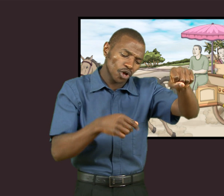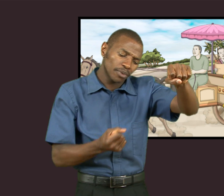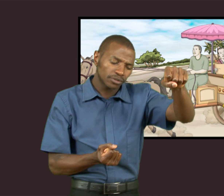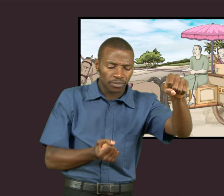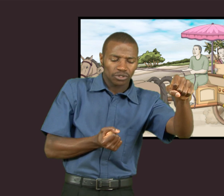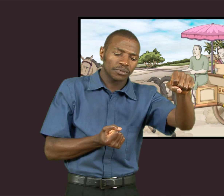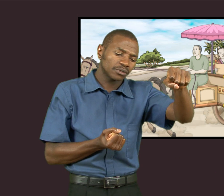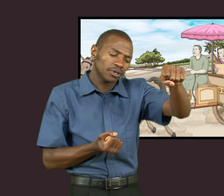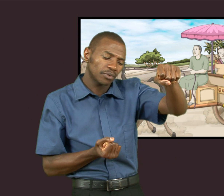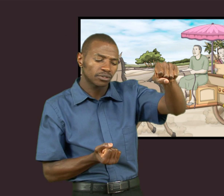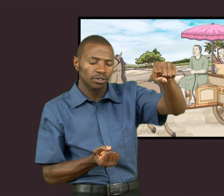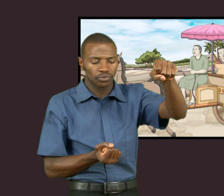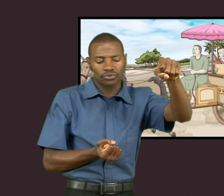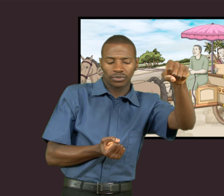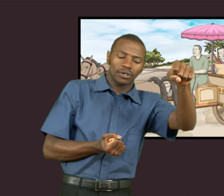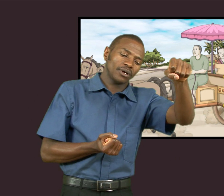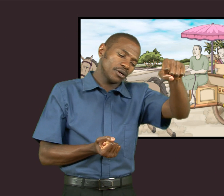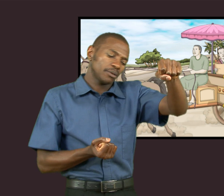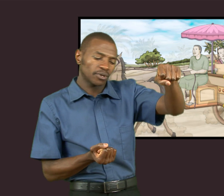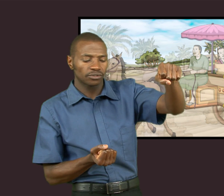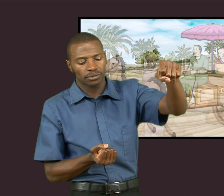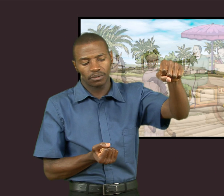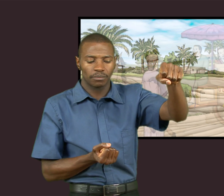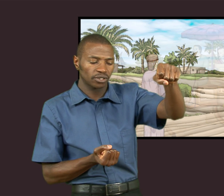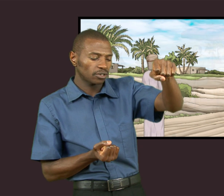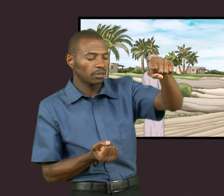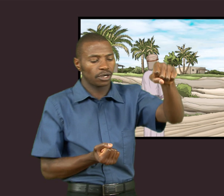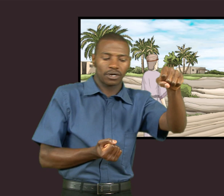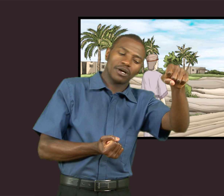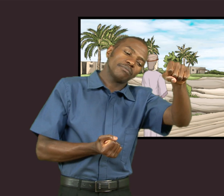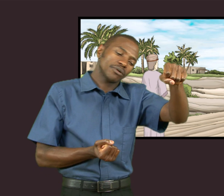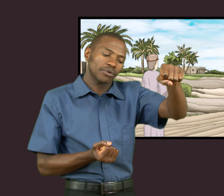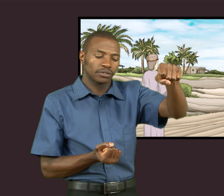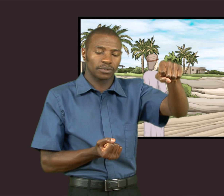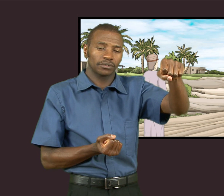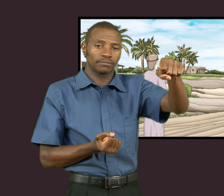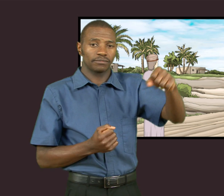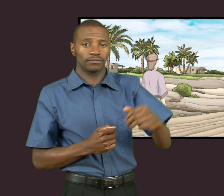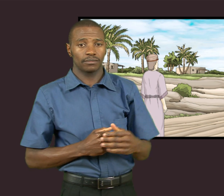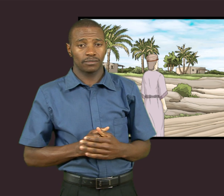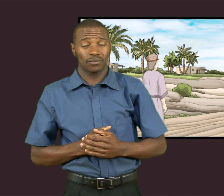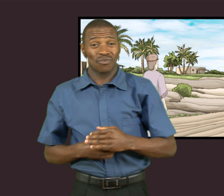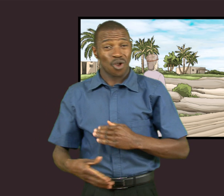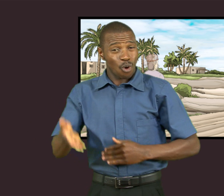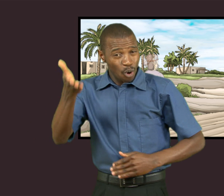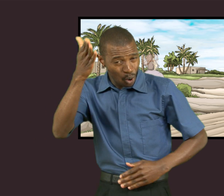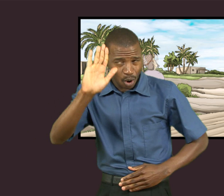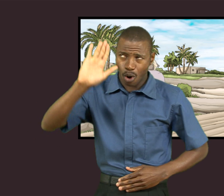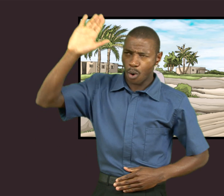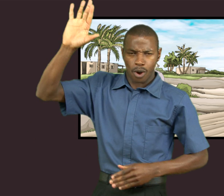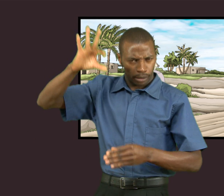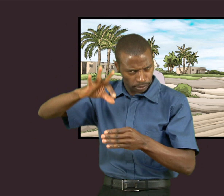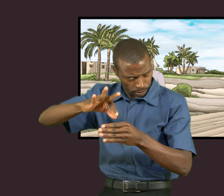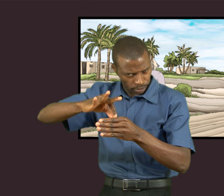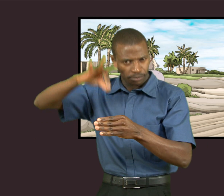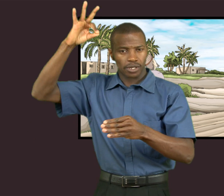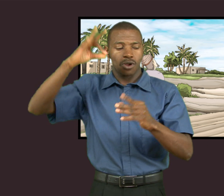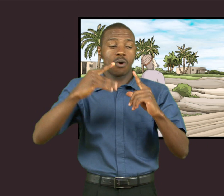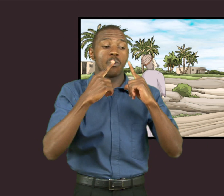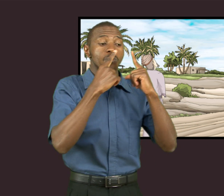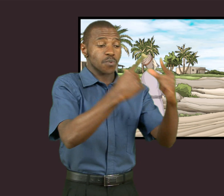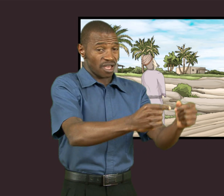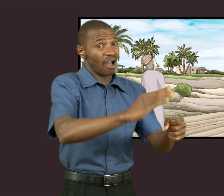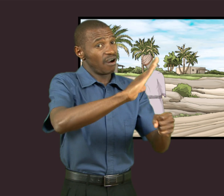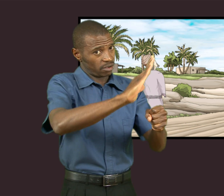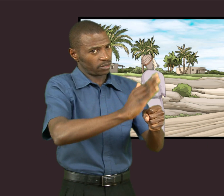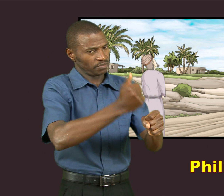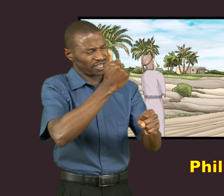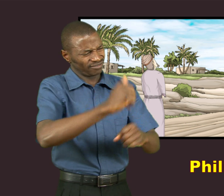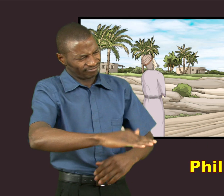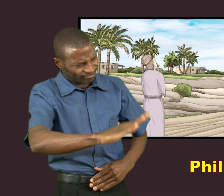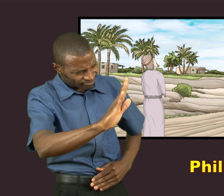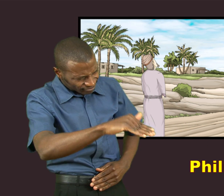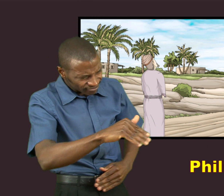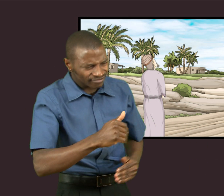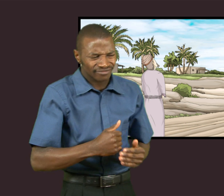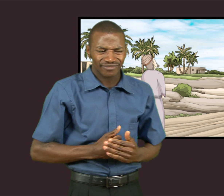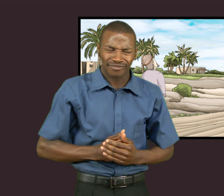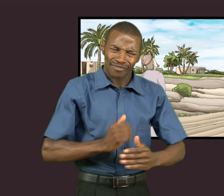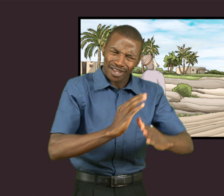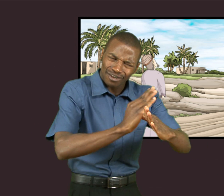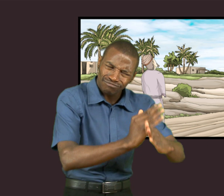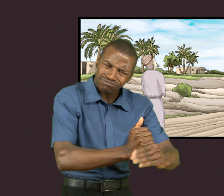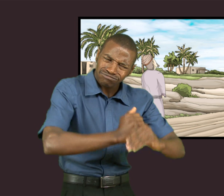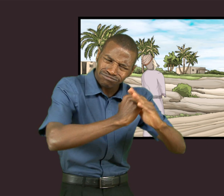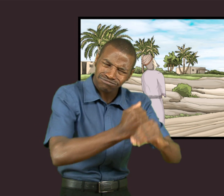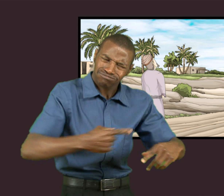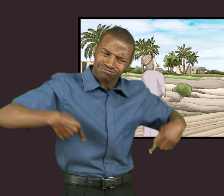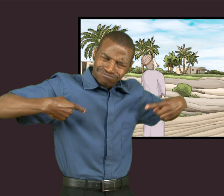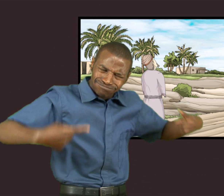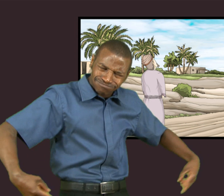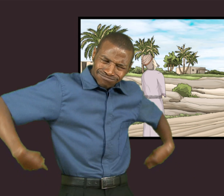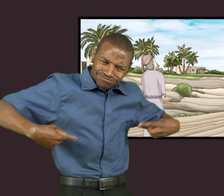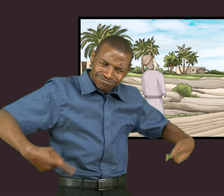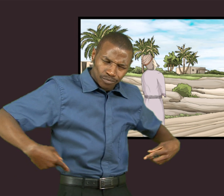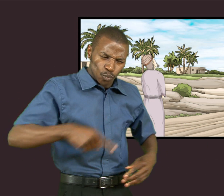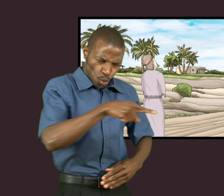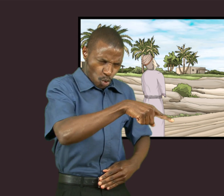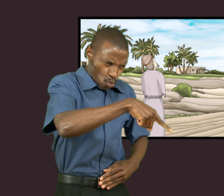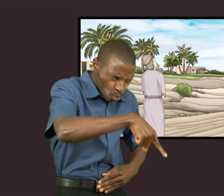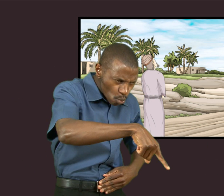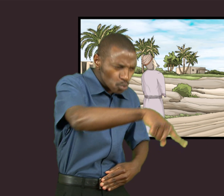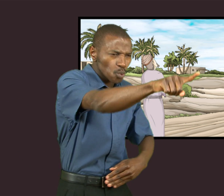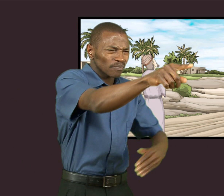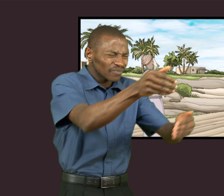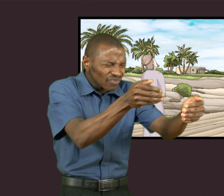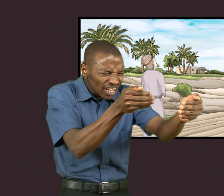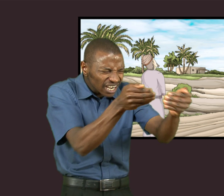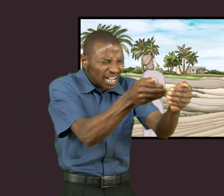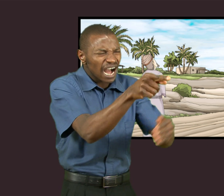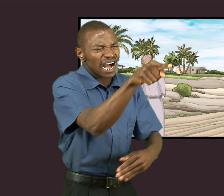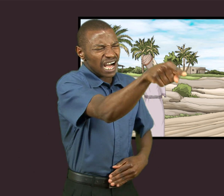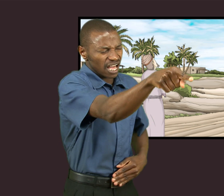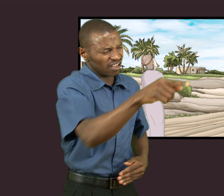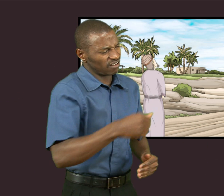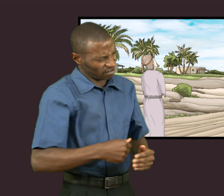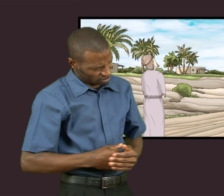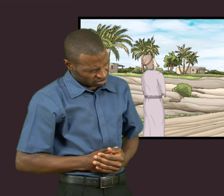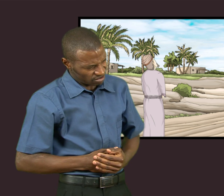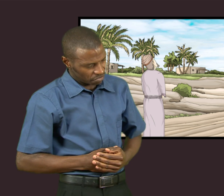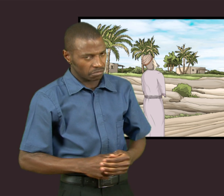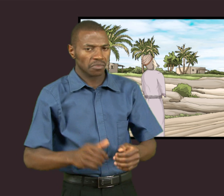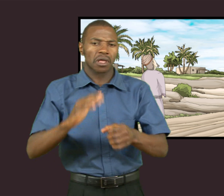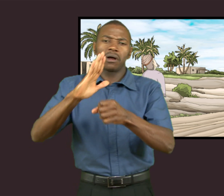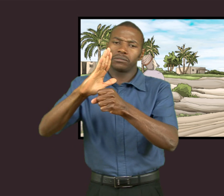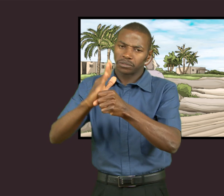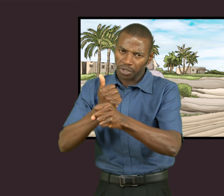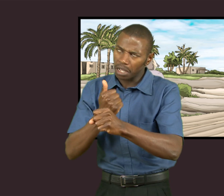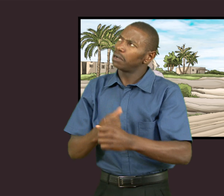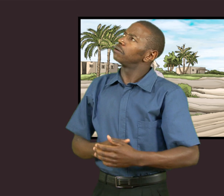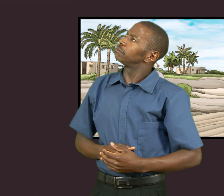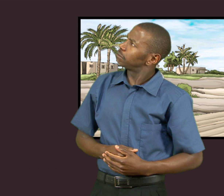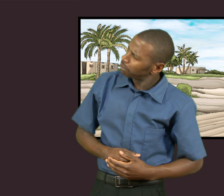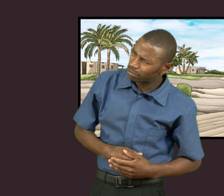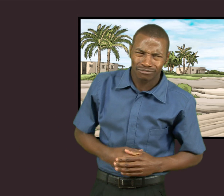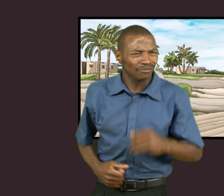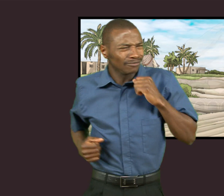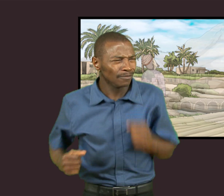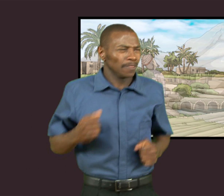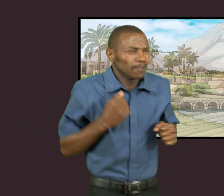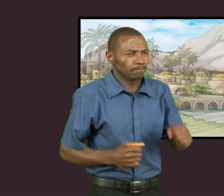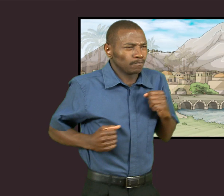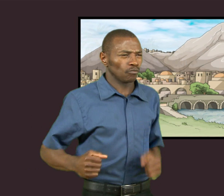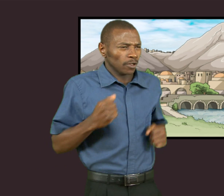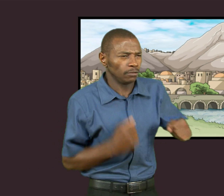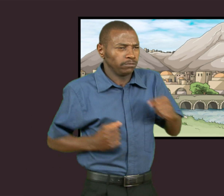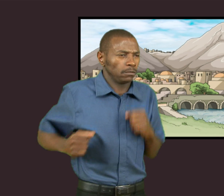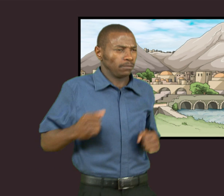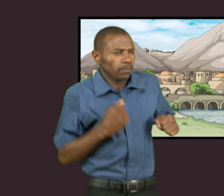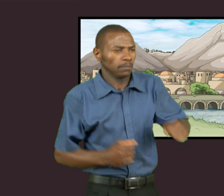The Spirit said to Philip, “Go over to that chariot and stay by it.”